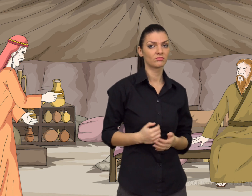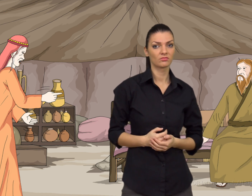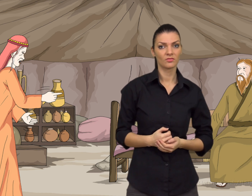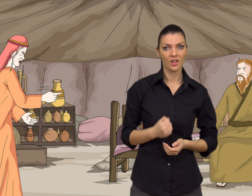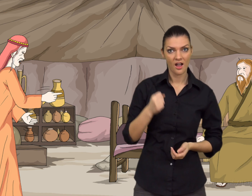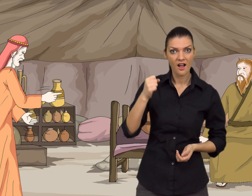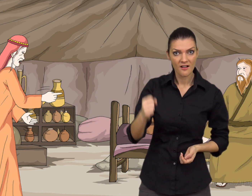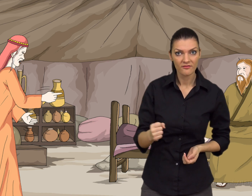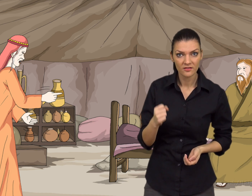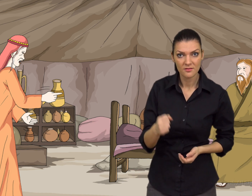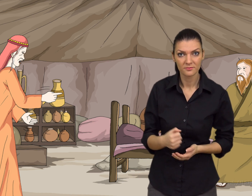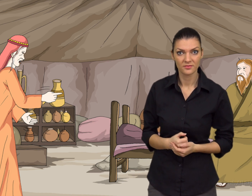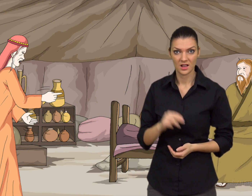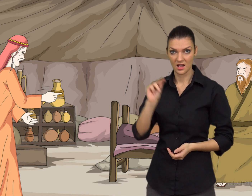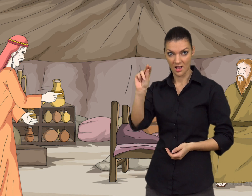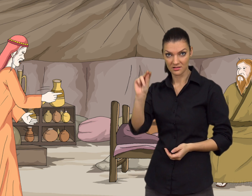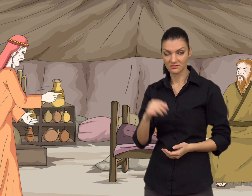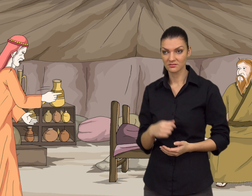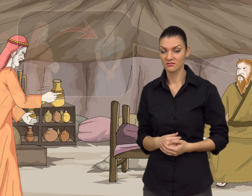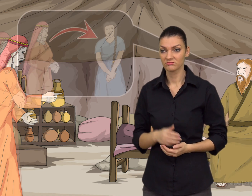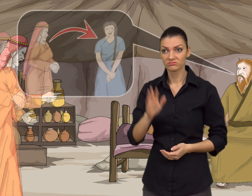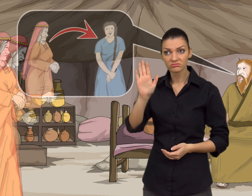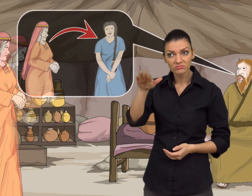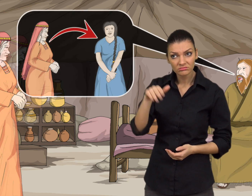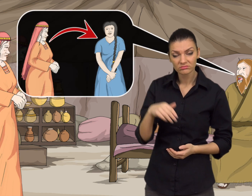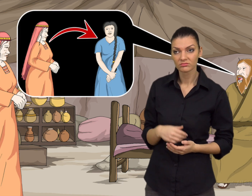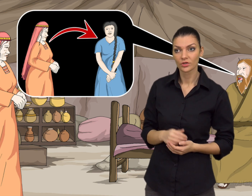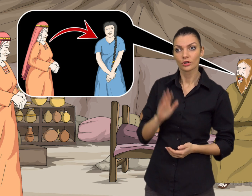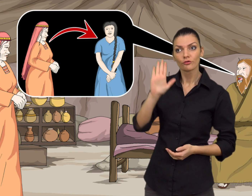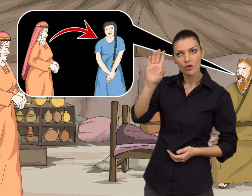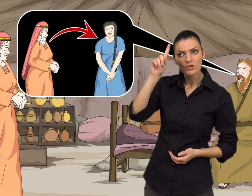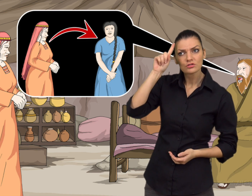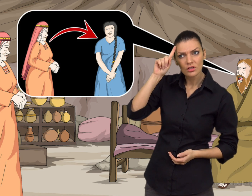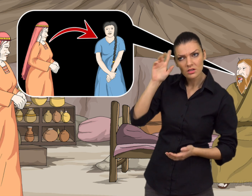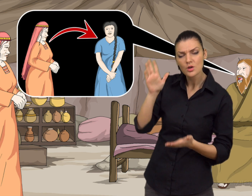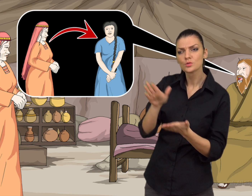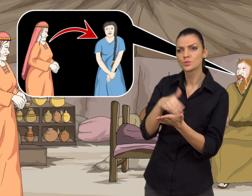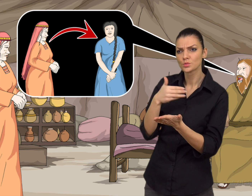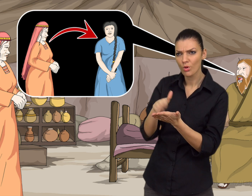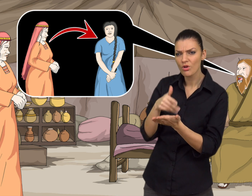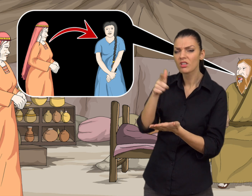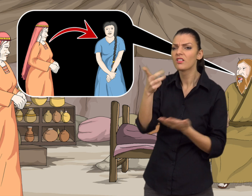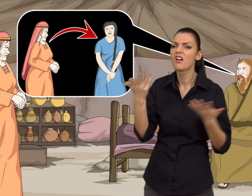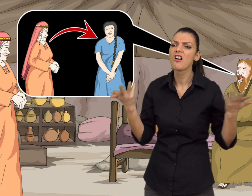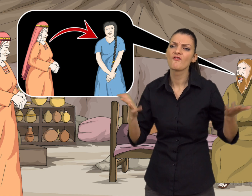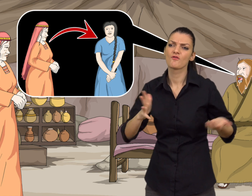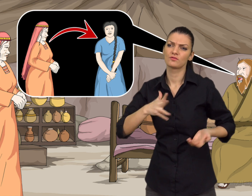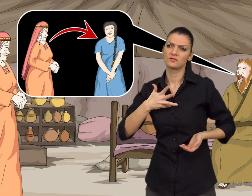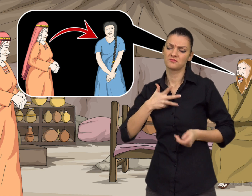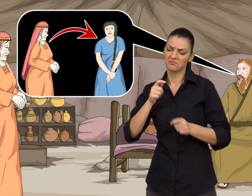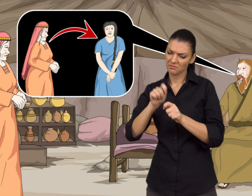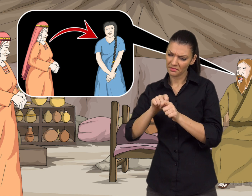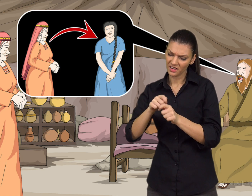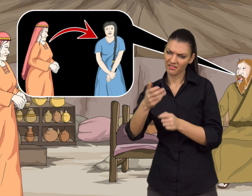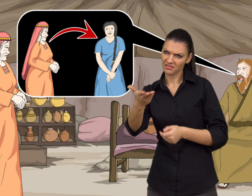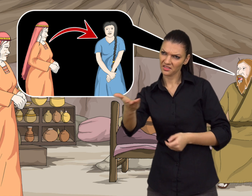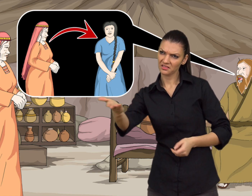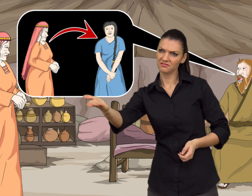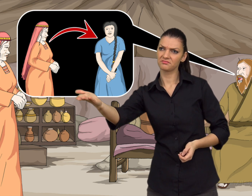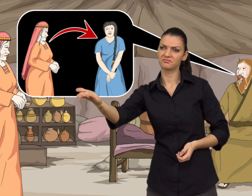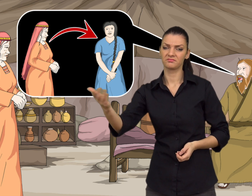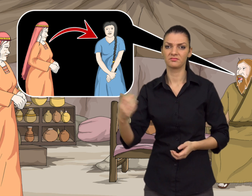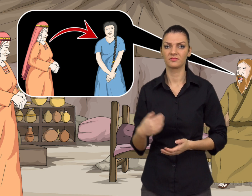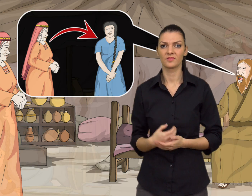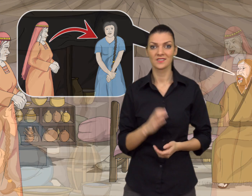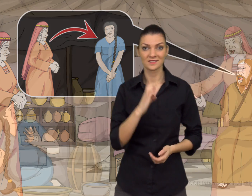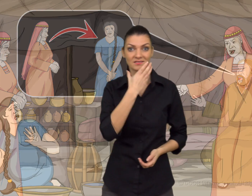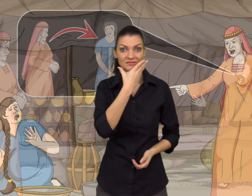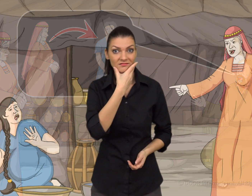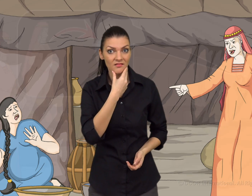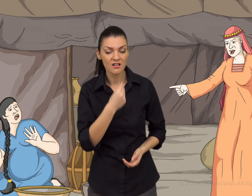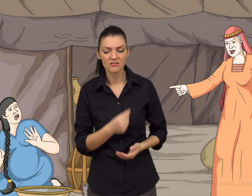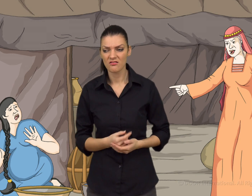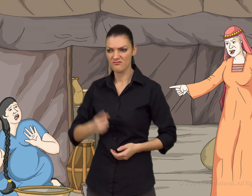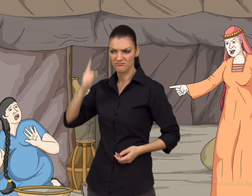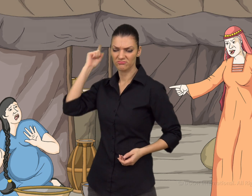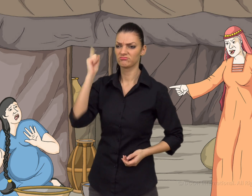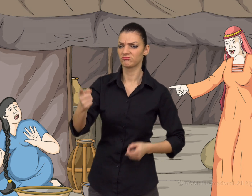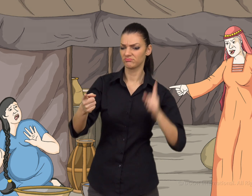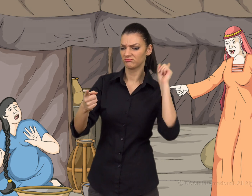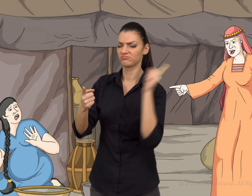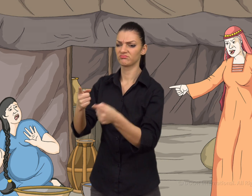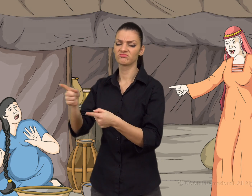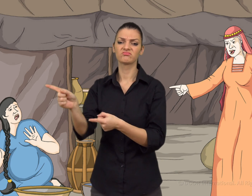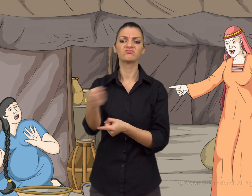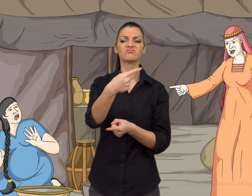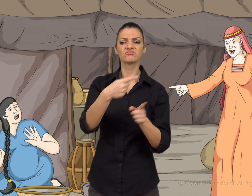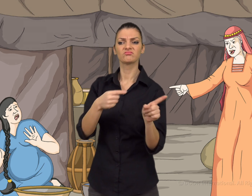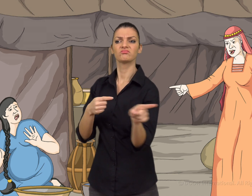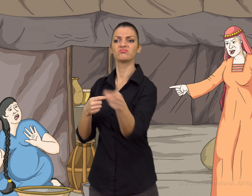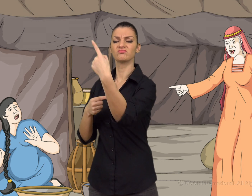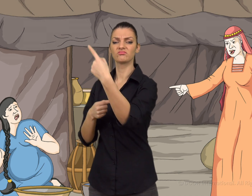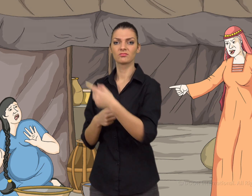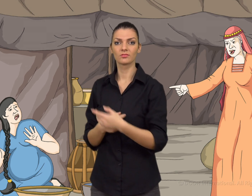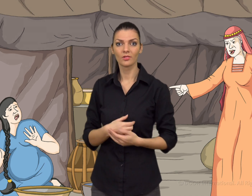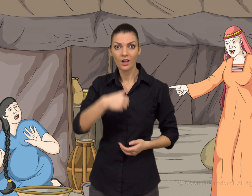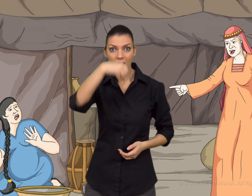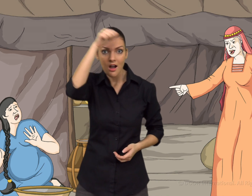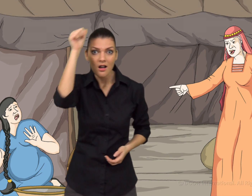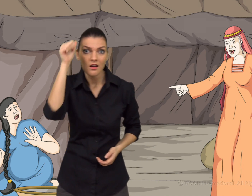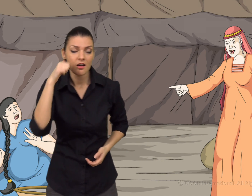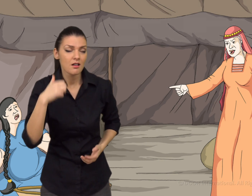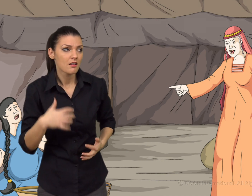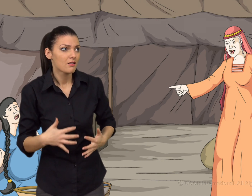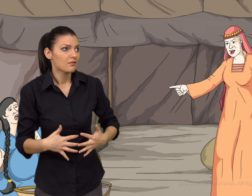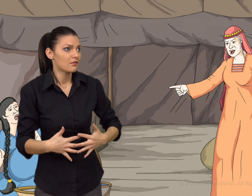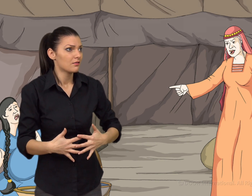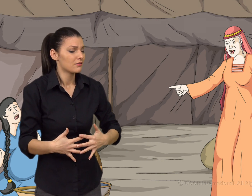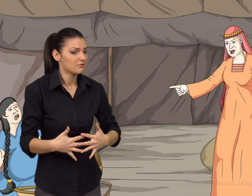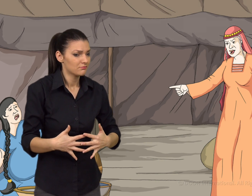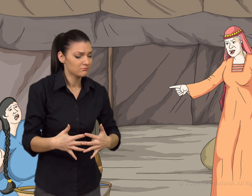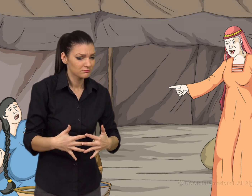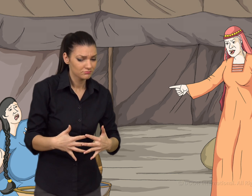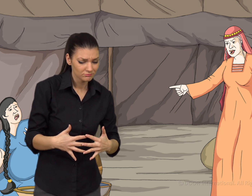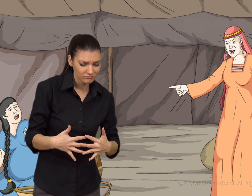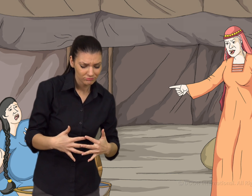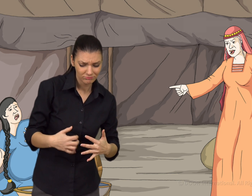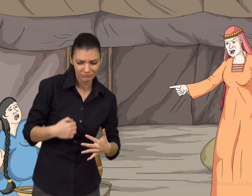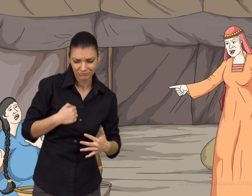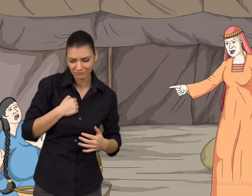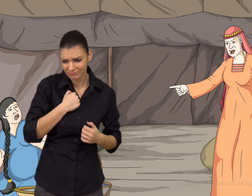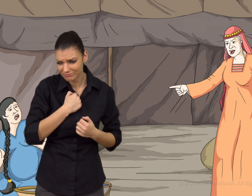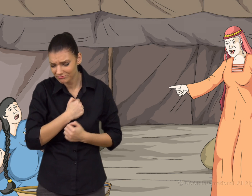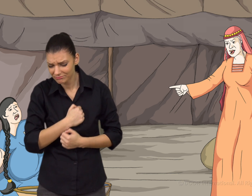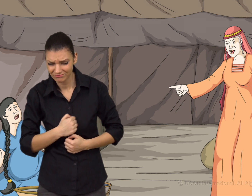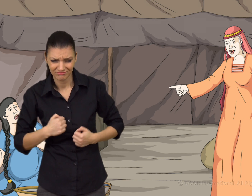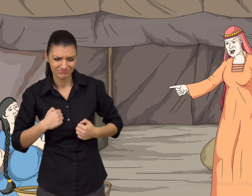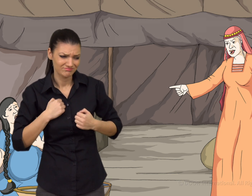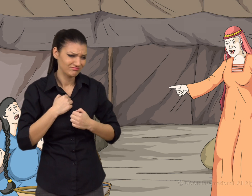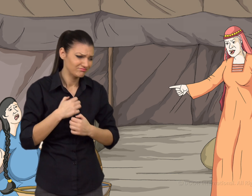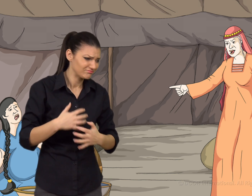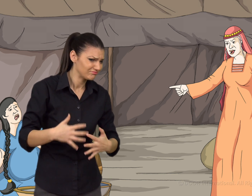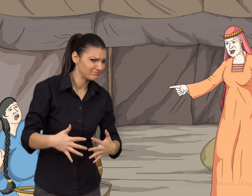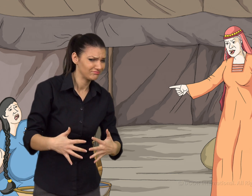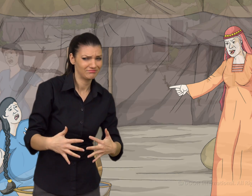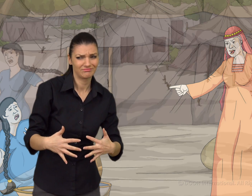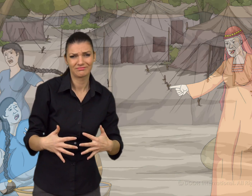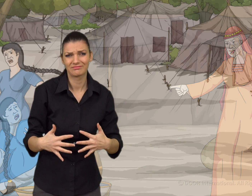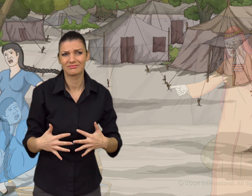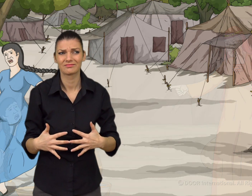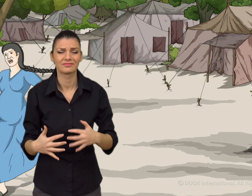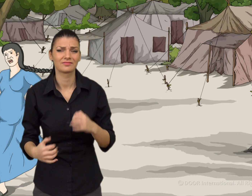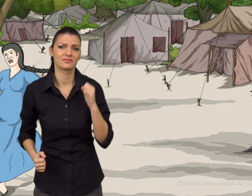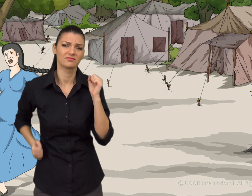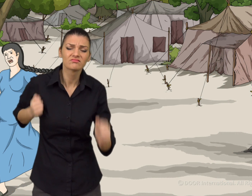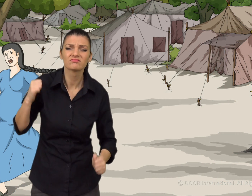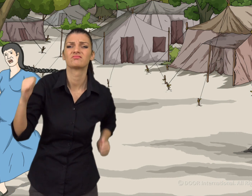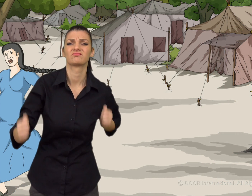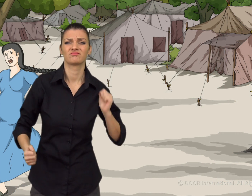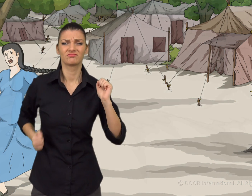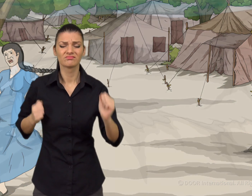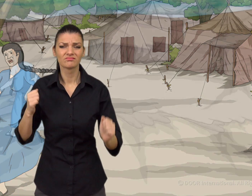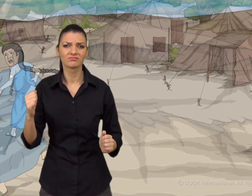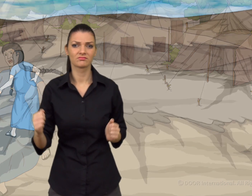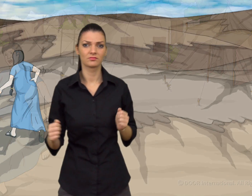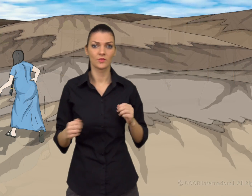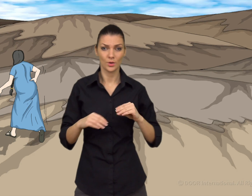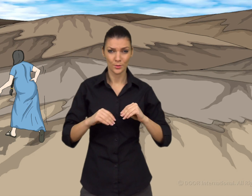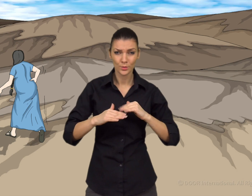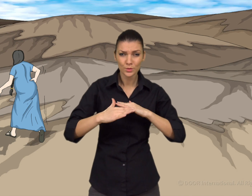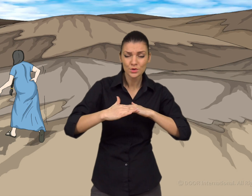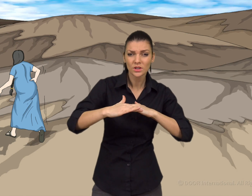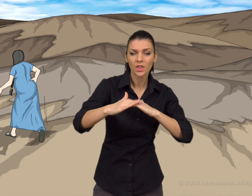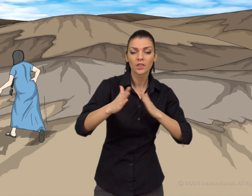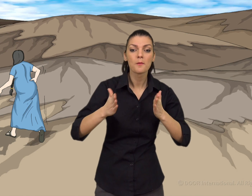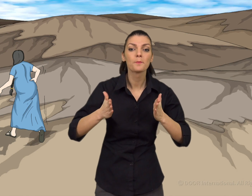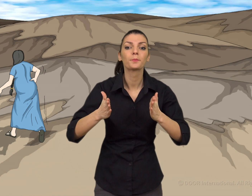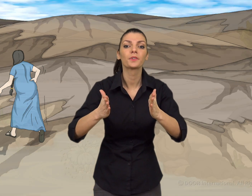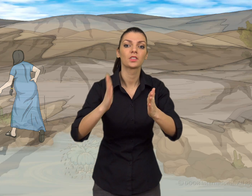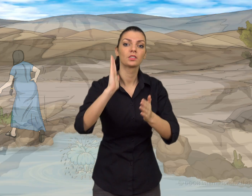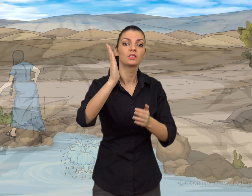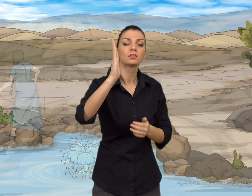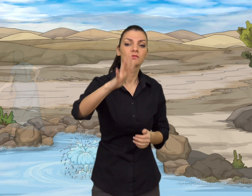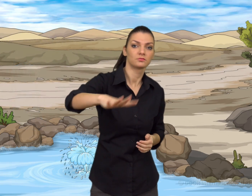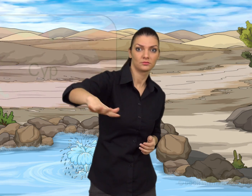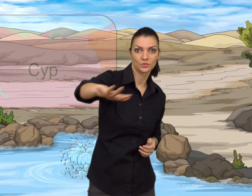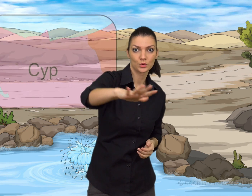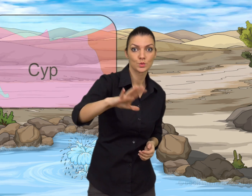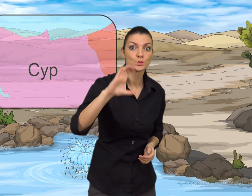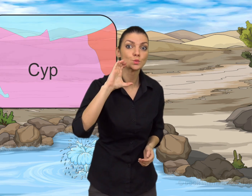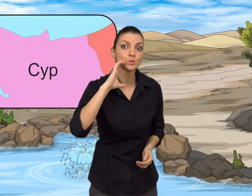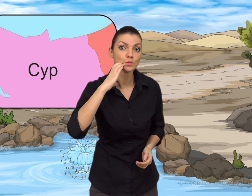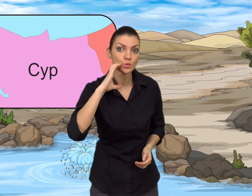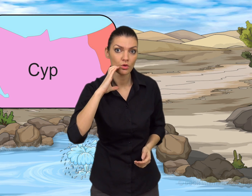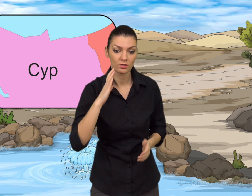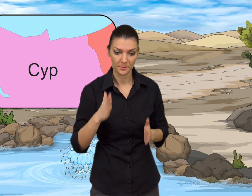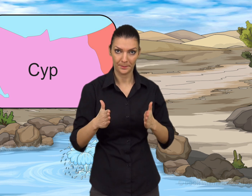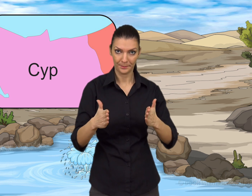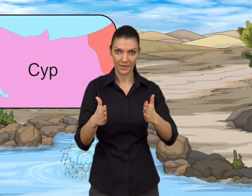“Here,” said Abram, “your servant is in your hands. Do whatever you want with her.” Then Sarai treated Hagar so harshly that she fled from her.